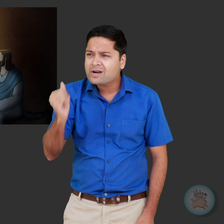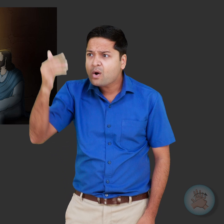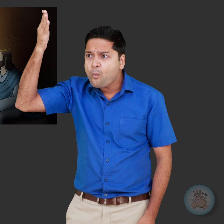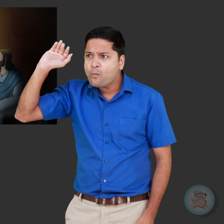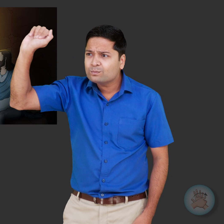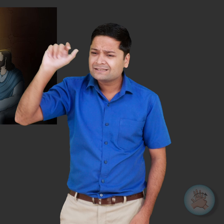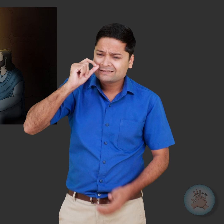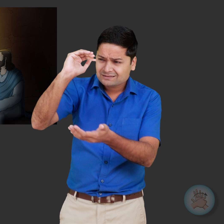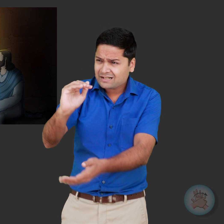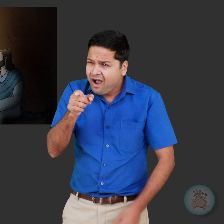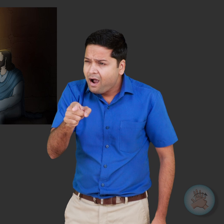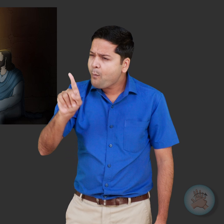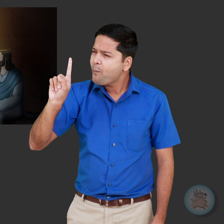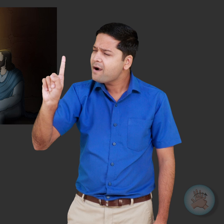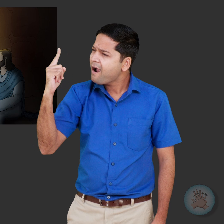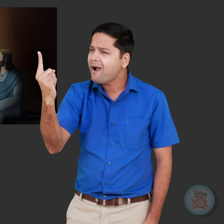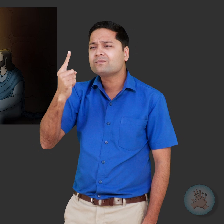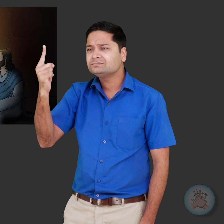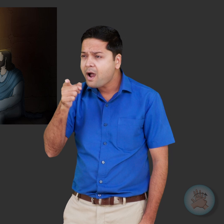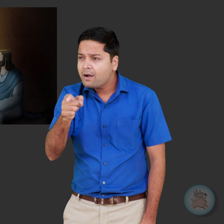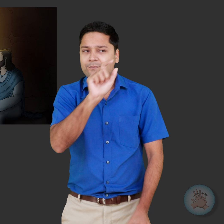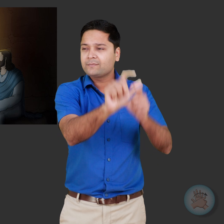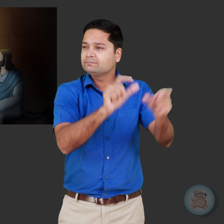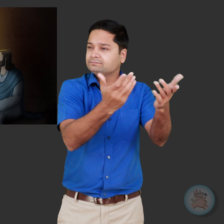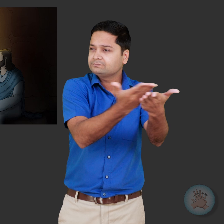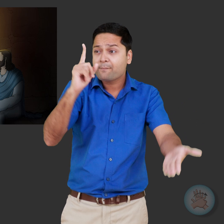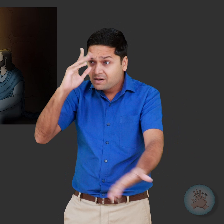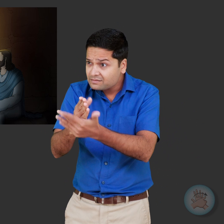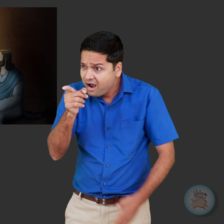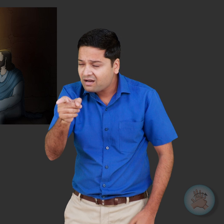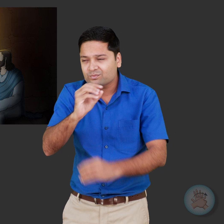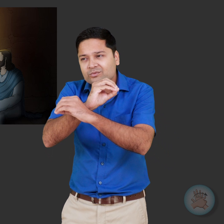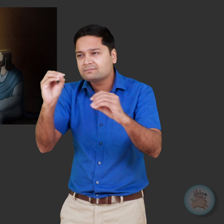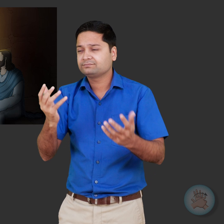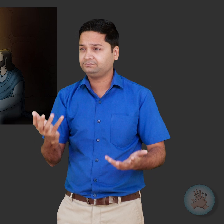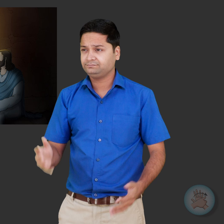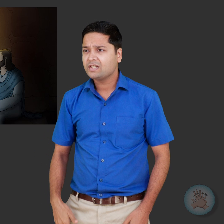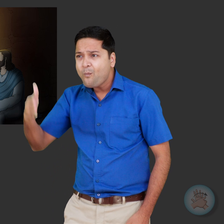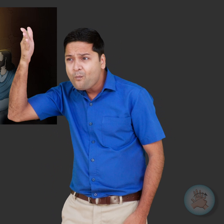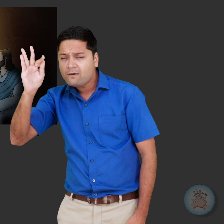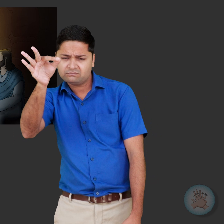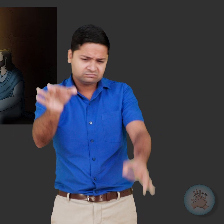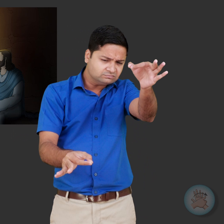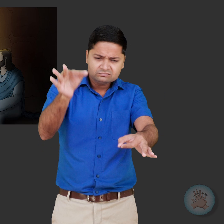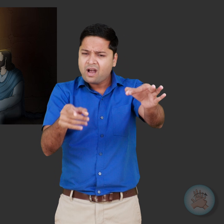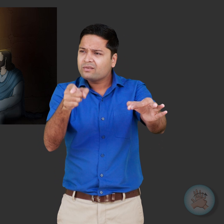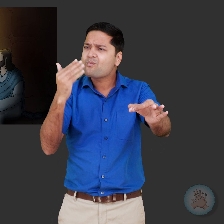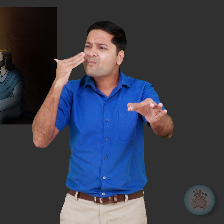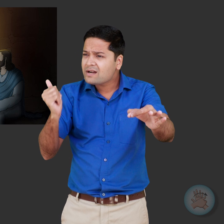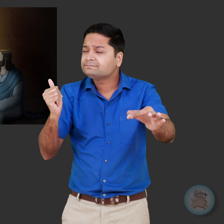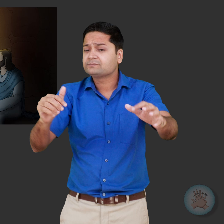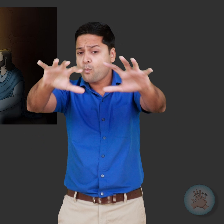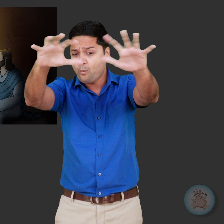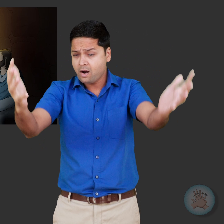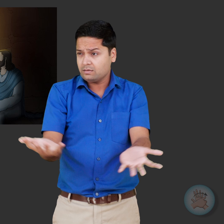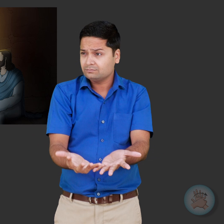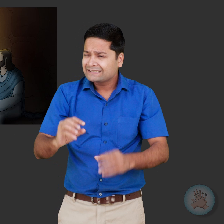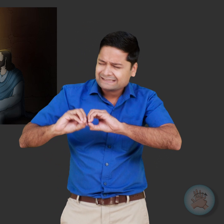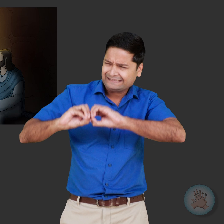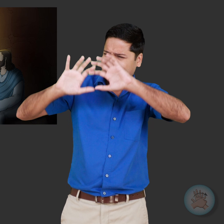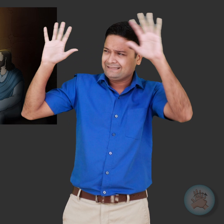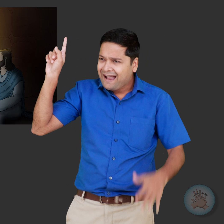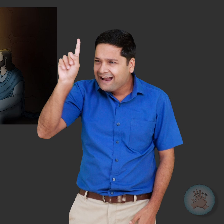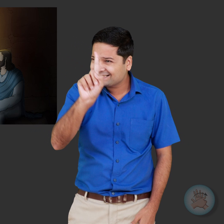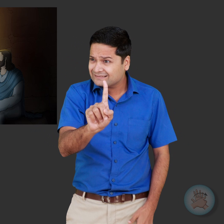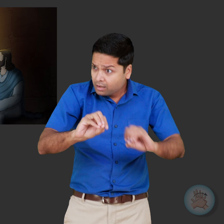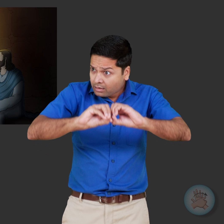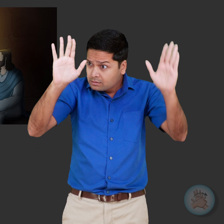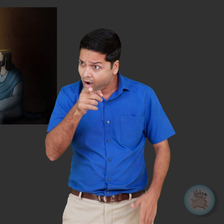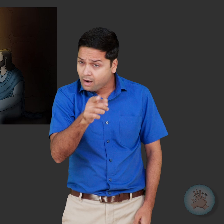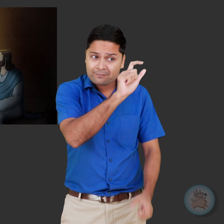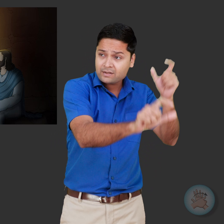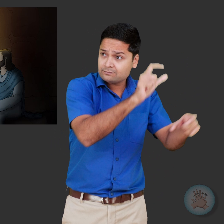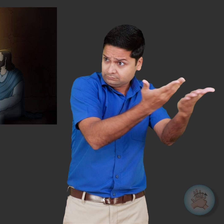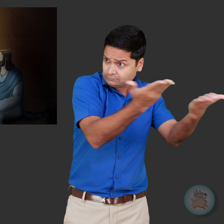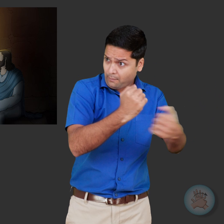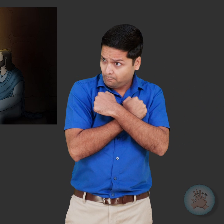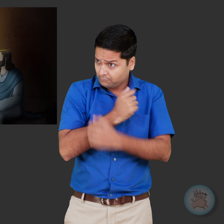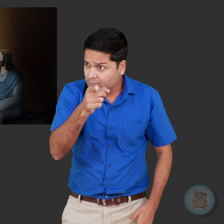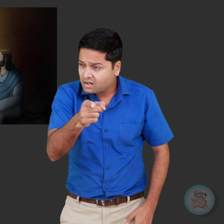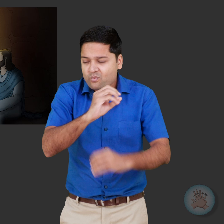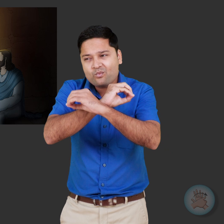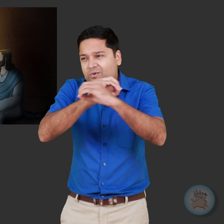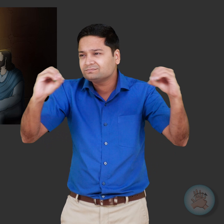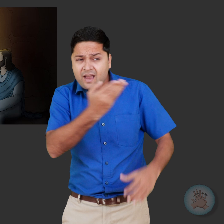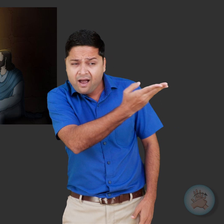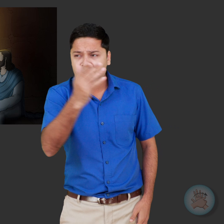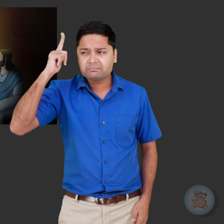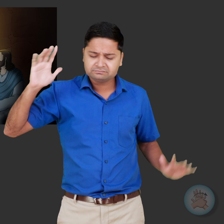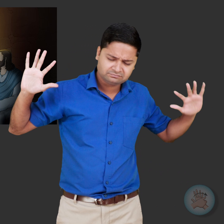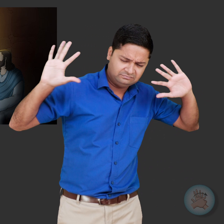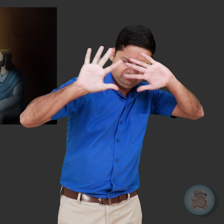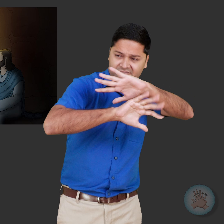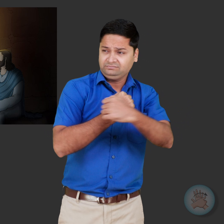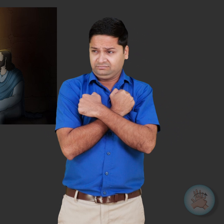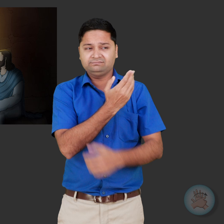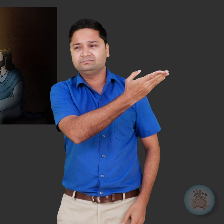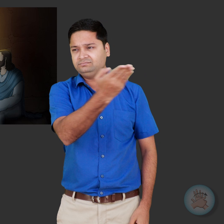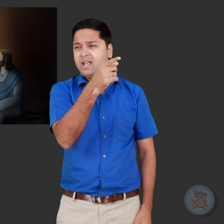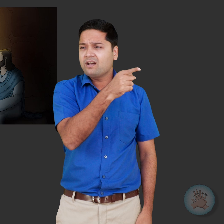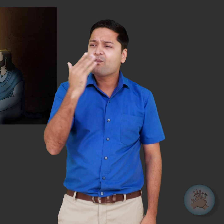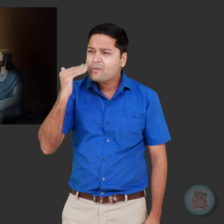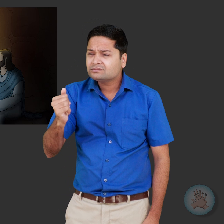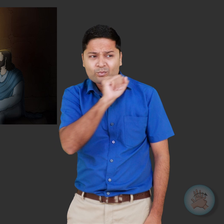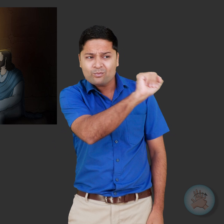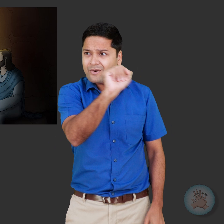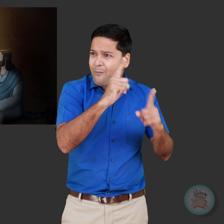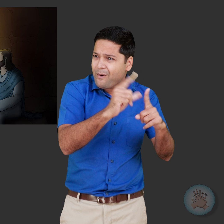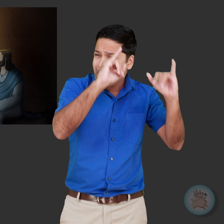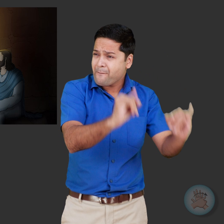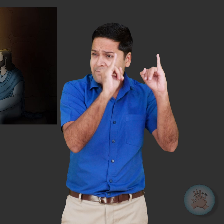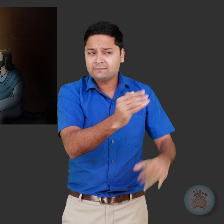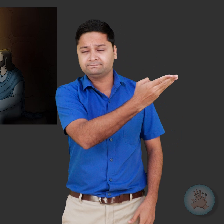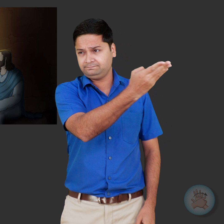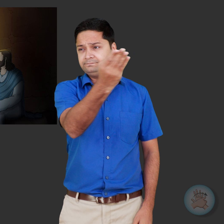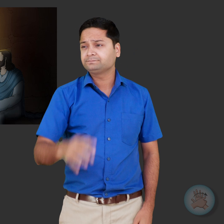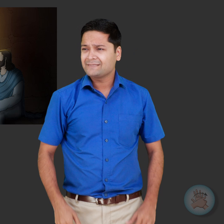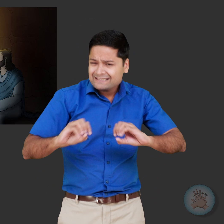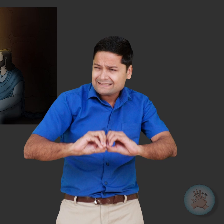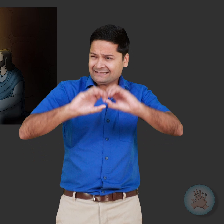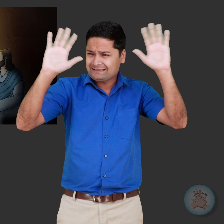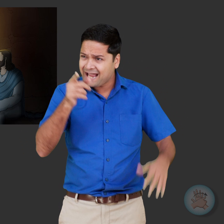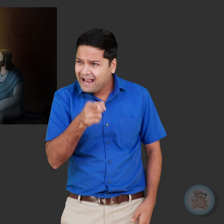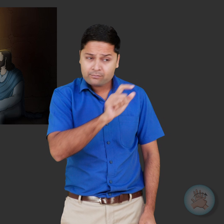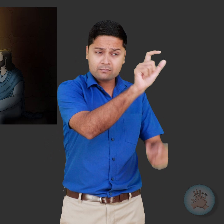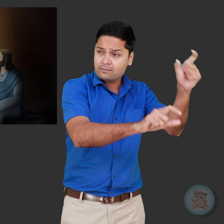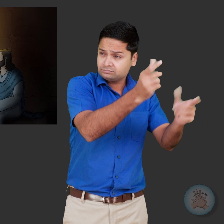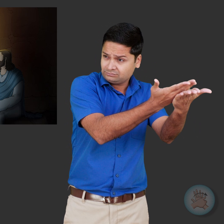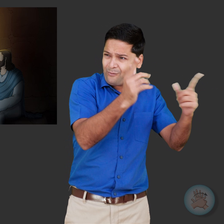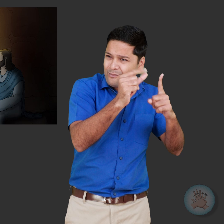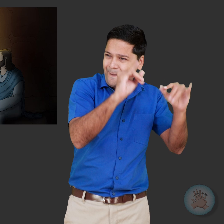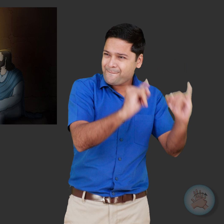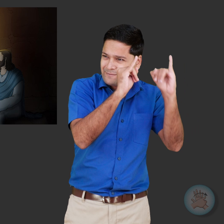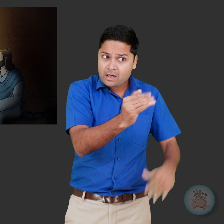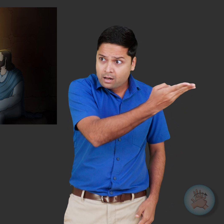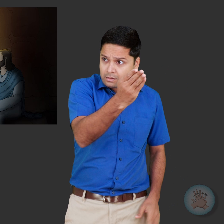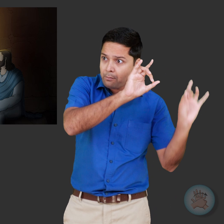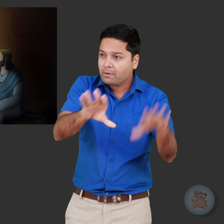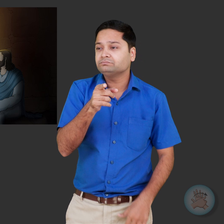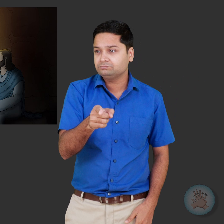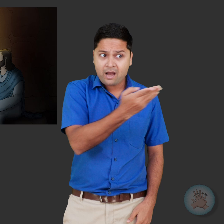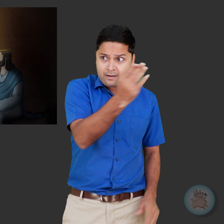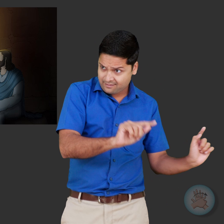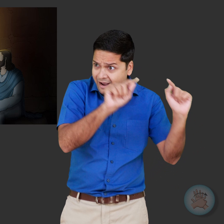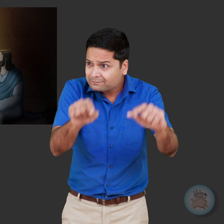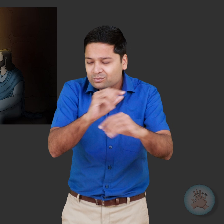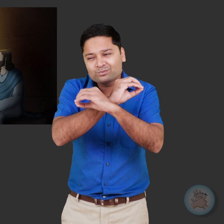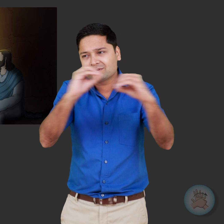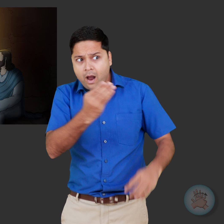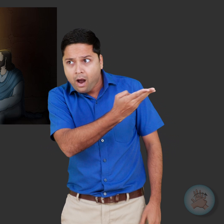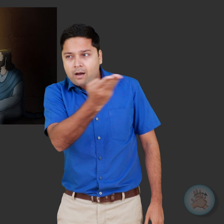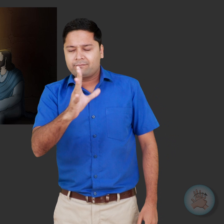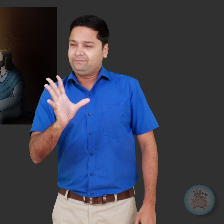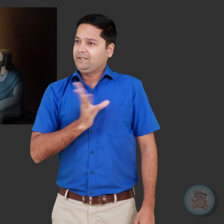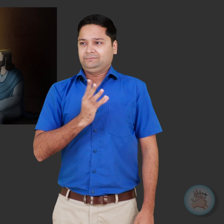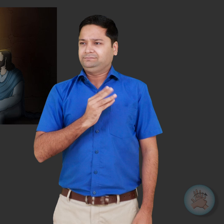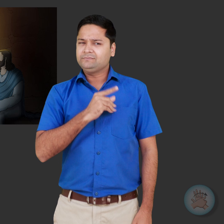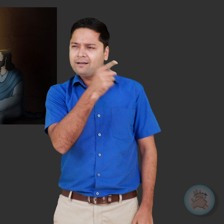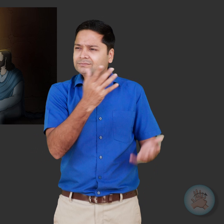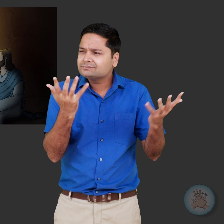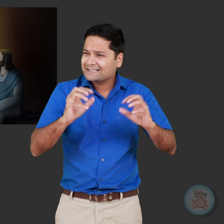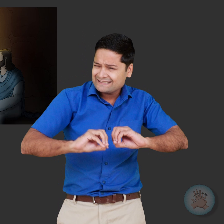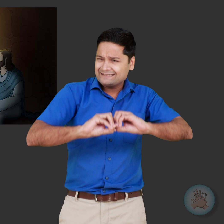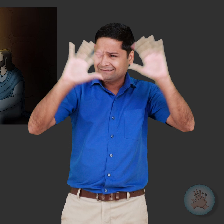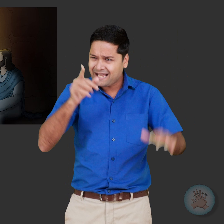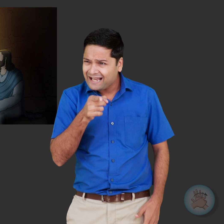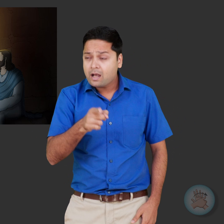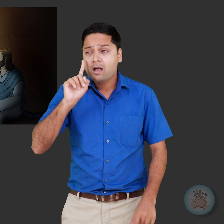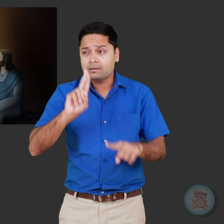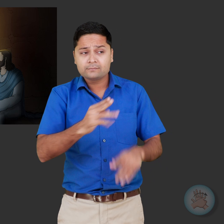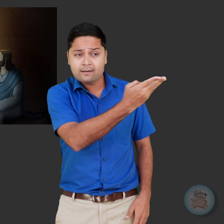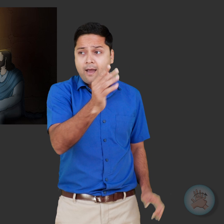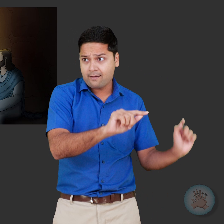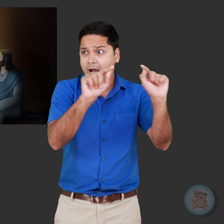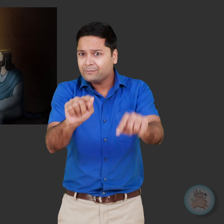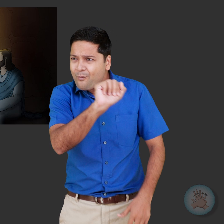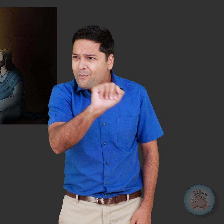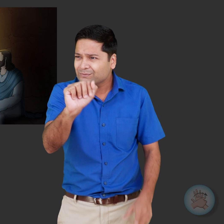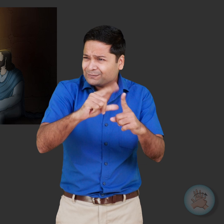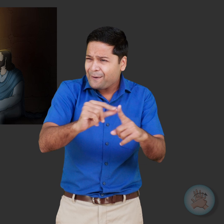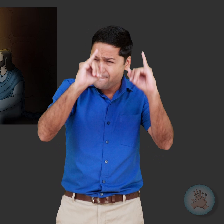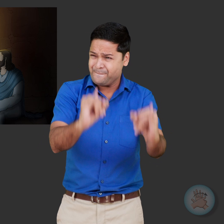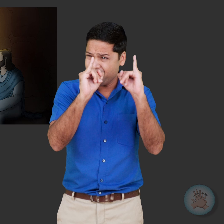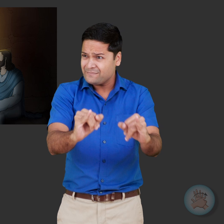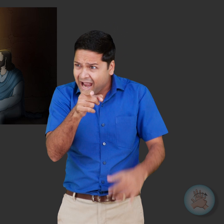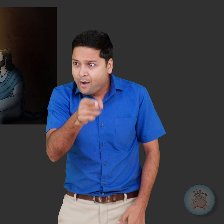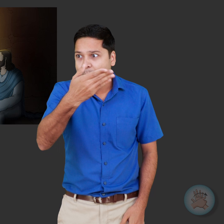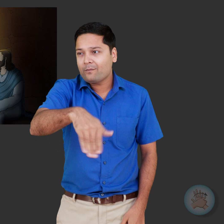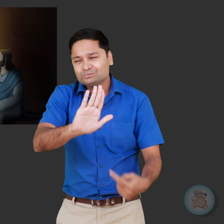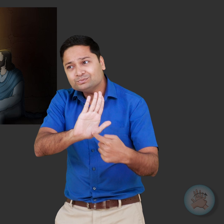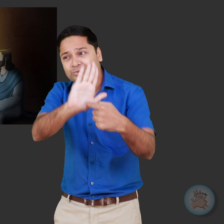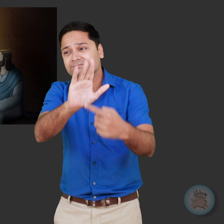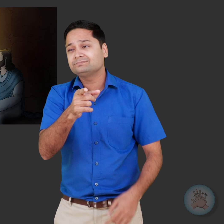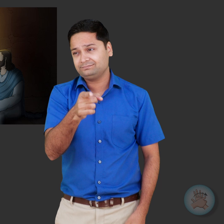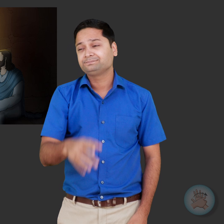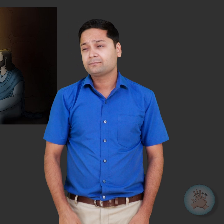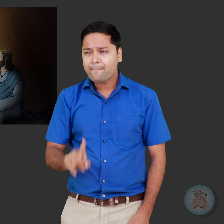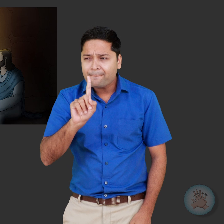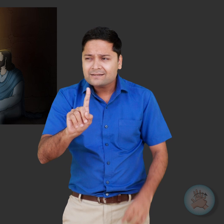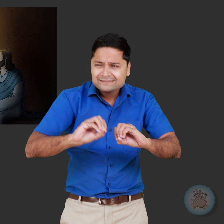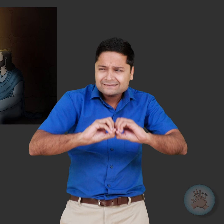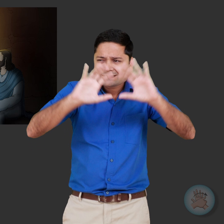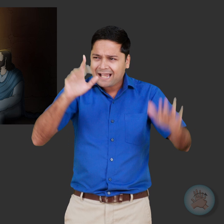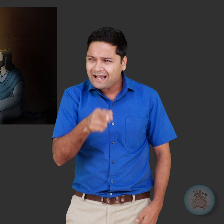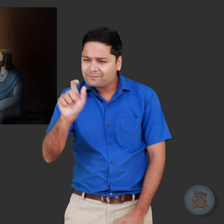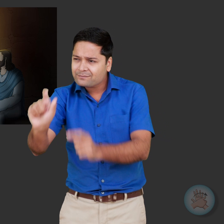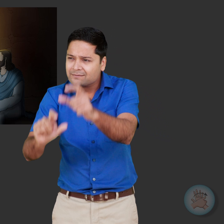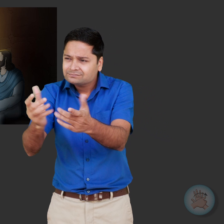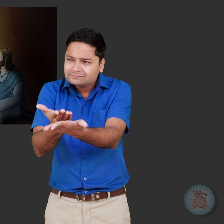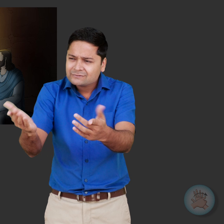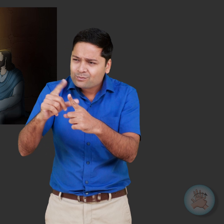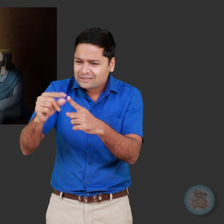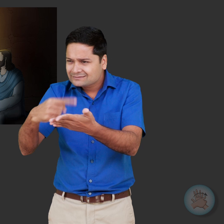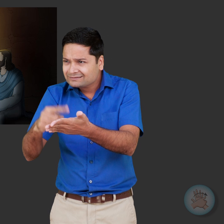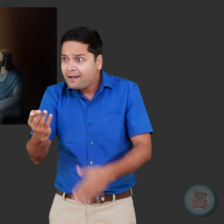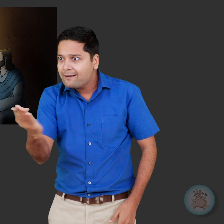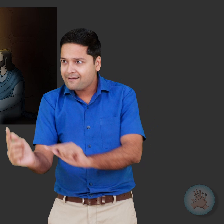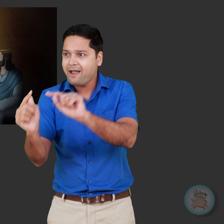And this is the verdict: The Light has come into the world, but men loved the darkness rather than the Light because their deeds were evil. Everyone who does evil hates the Light, and does not come into the Light for fear that his deeds will be exposed.